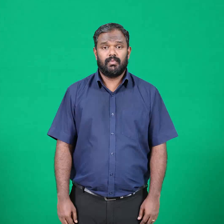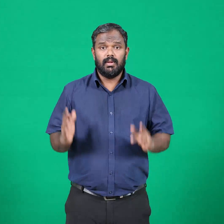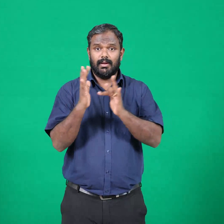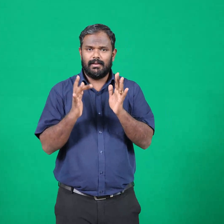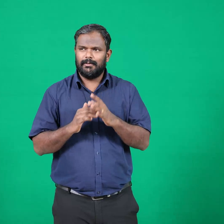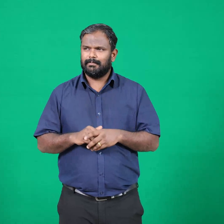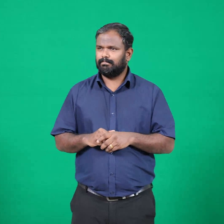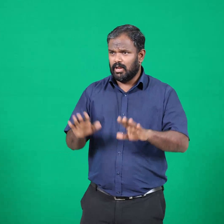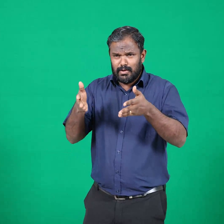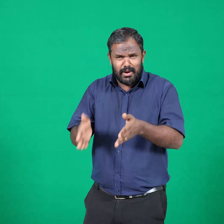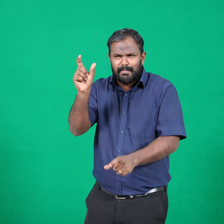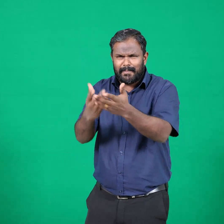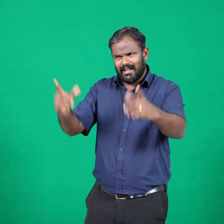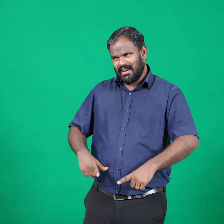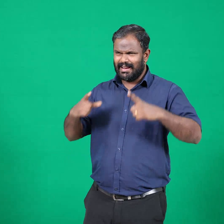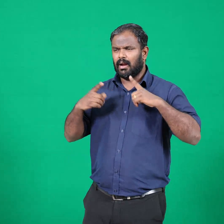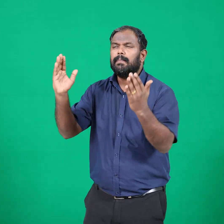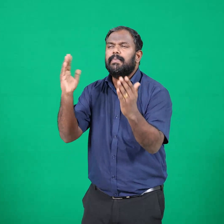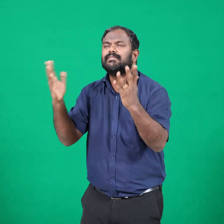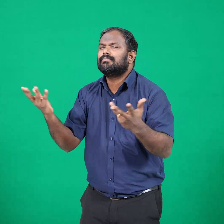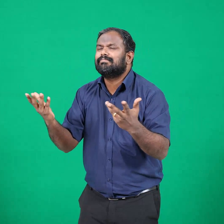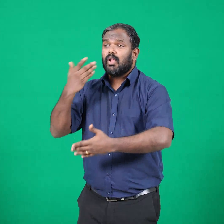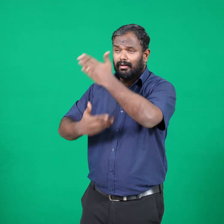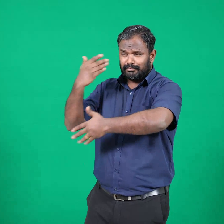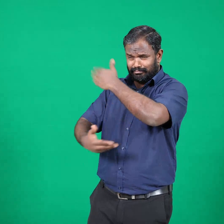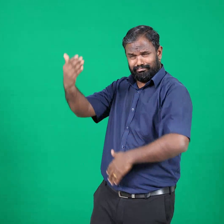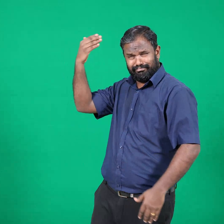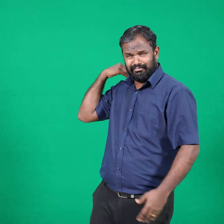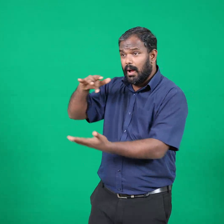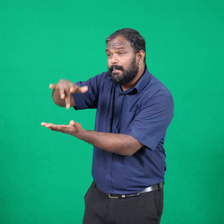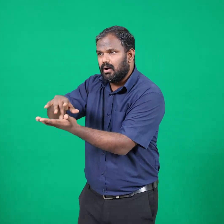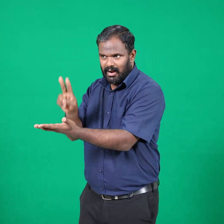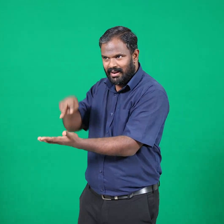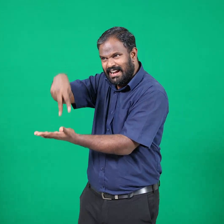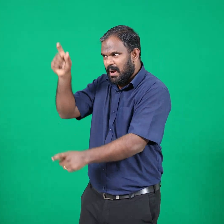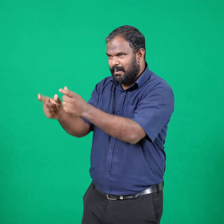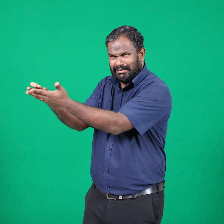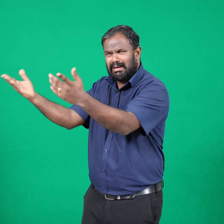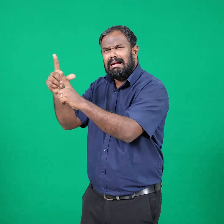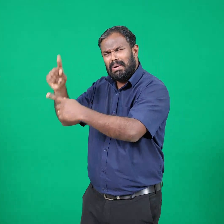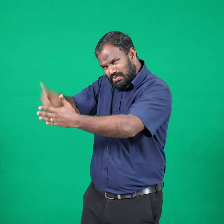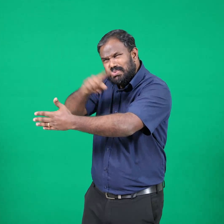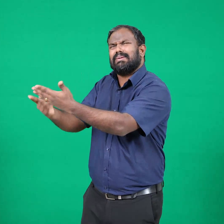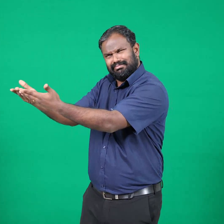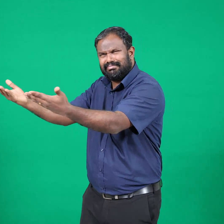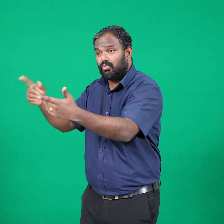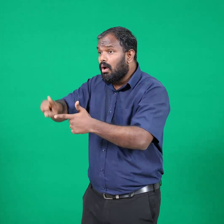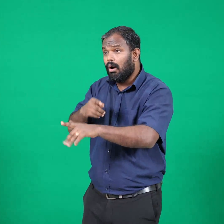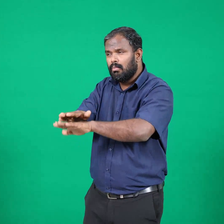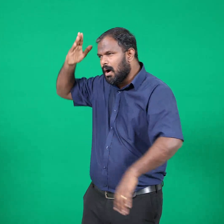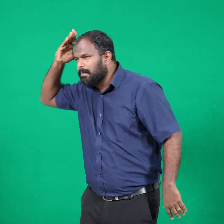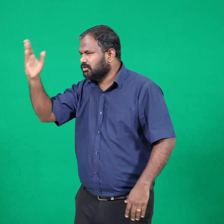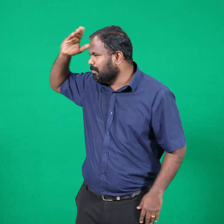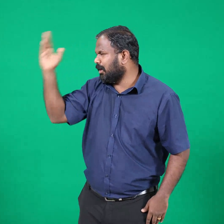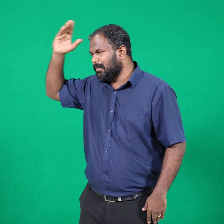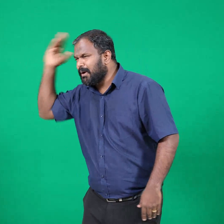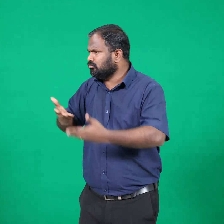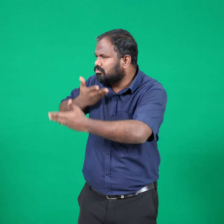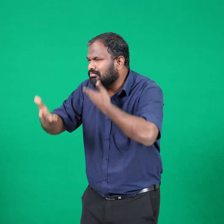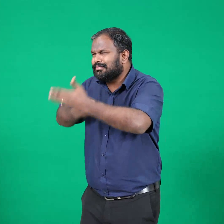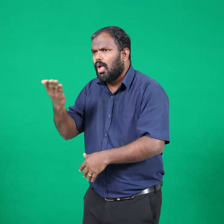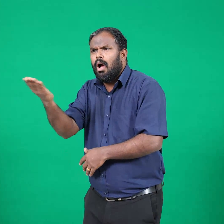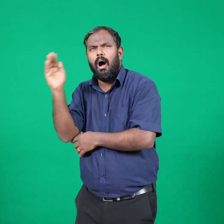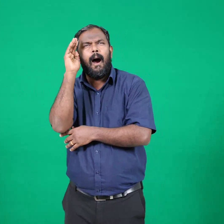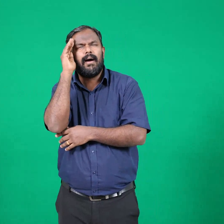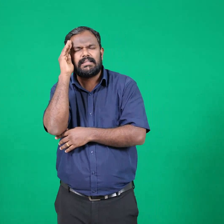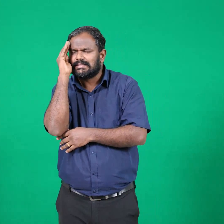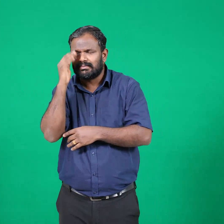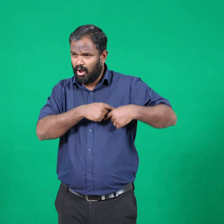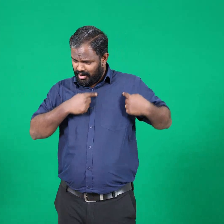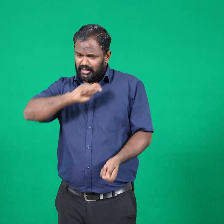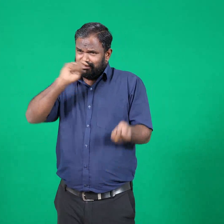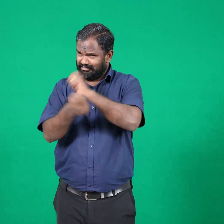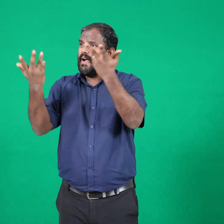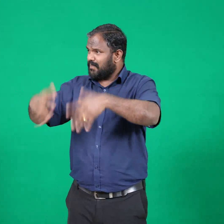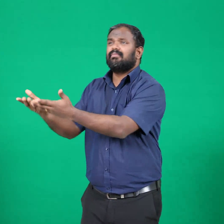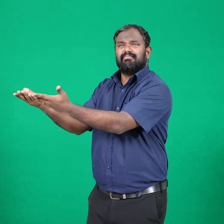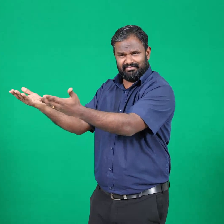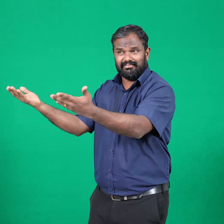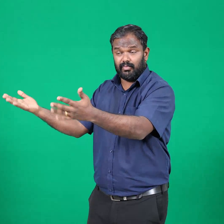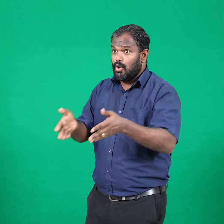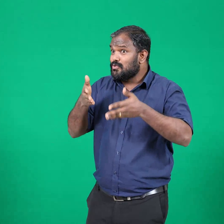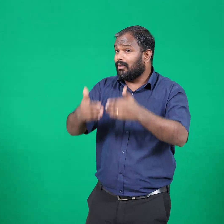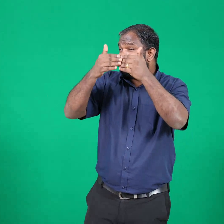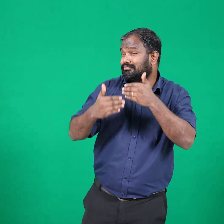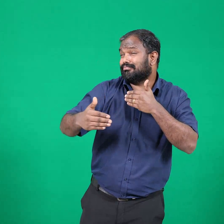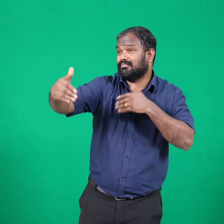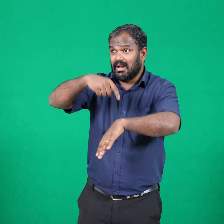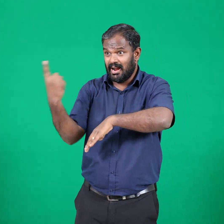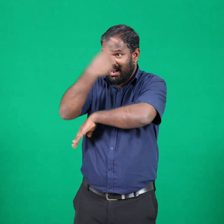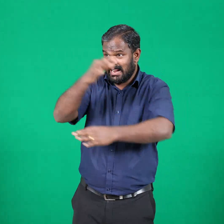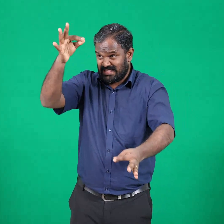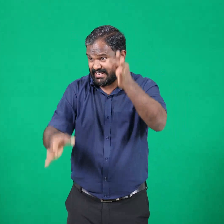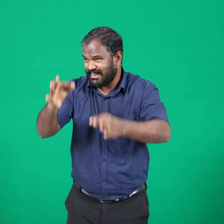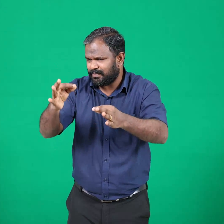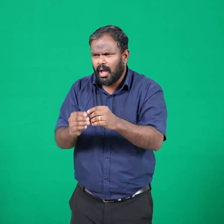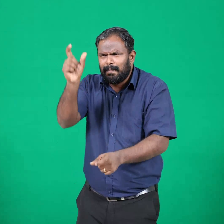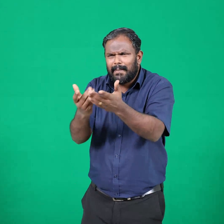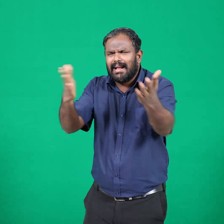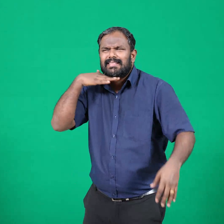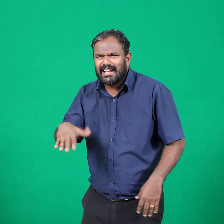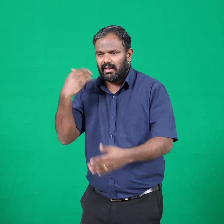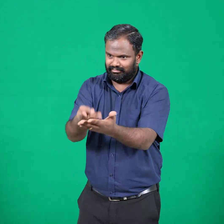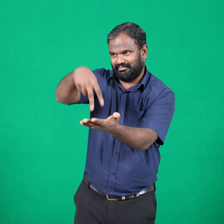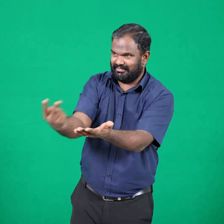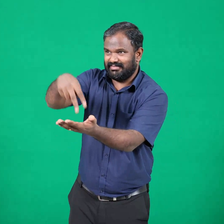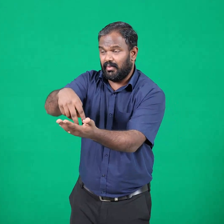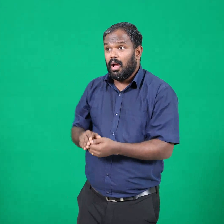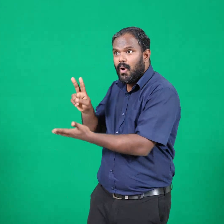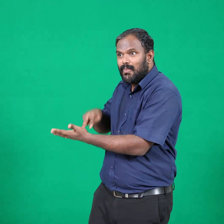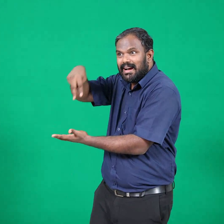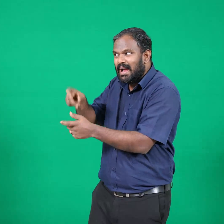The men of Nineveh will stand at the judgment with this generation and condemn it;